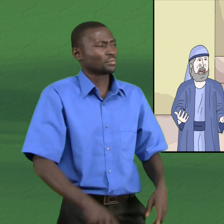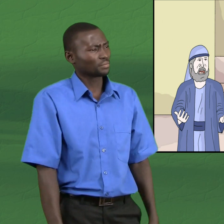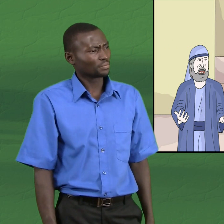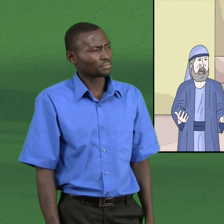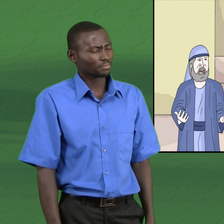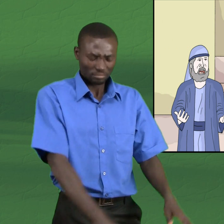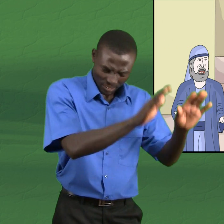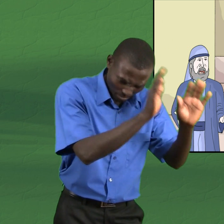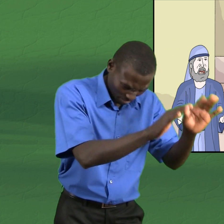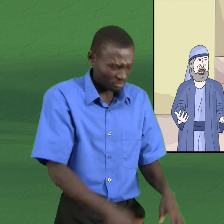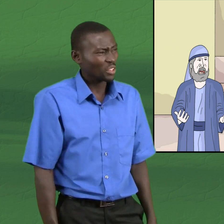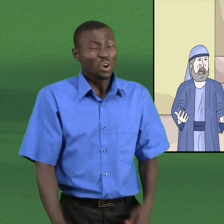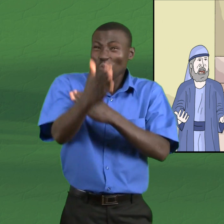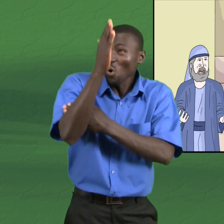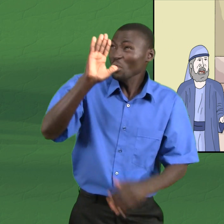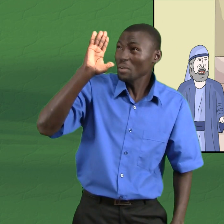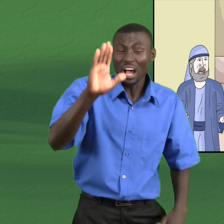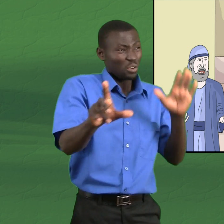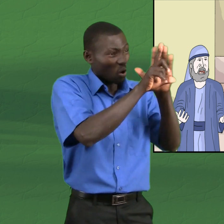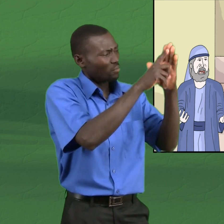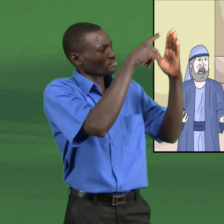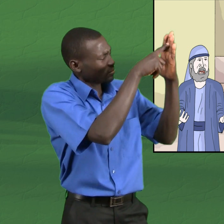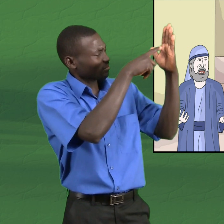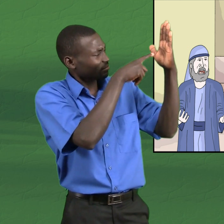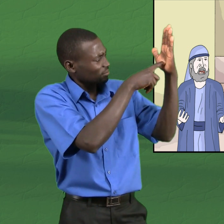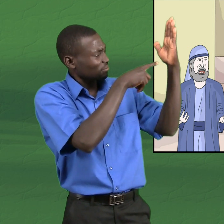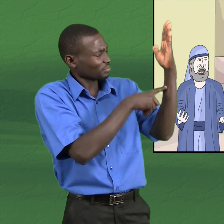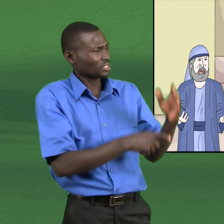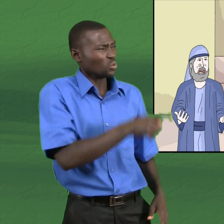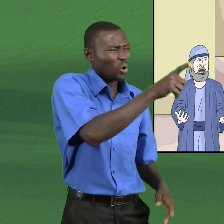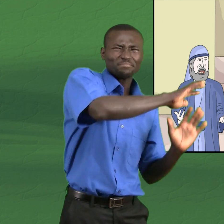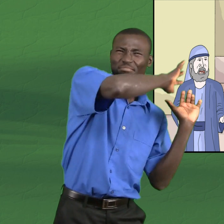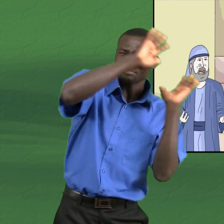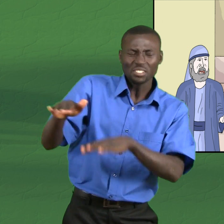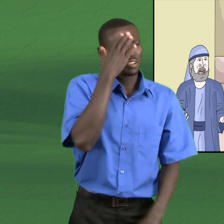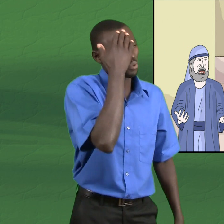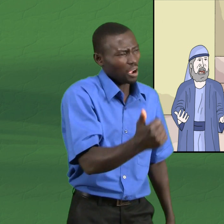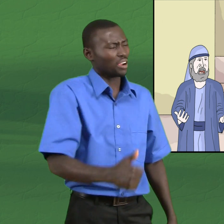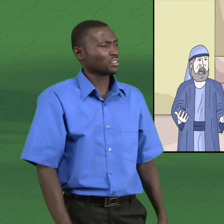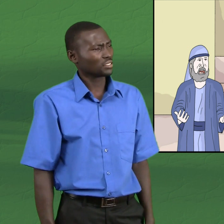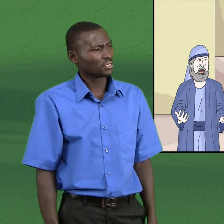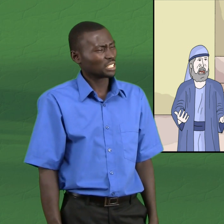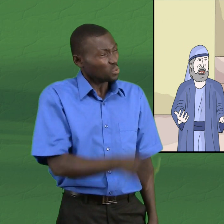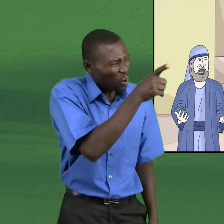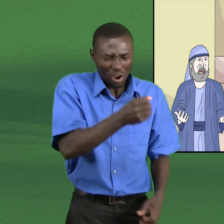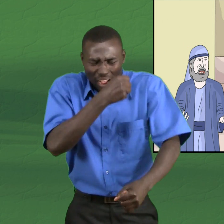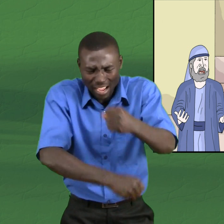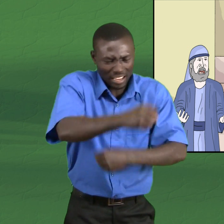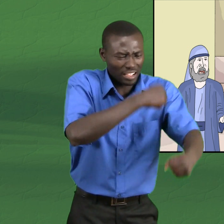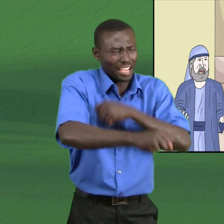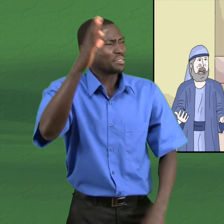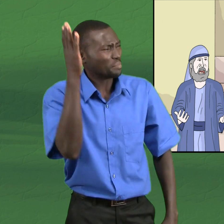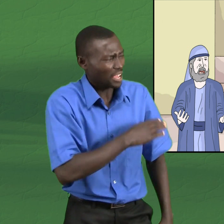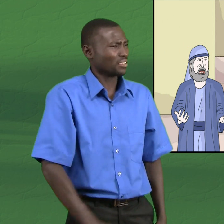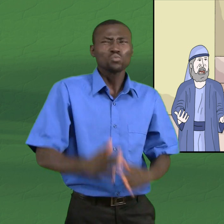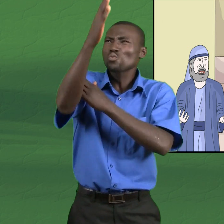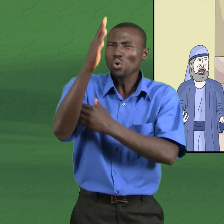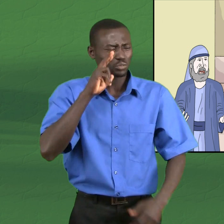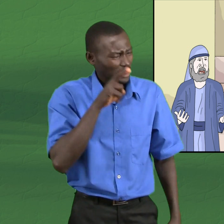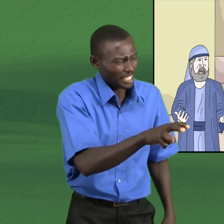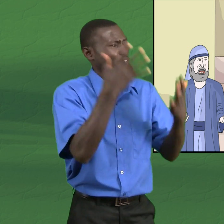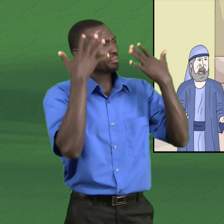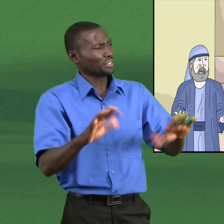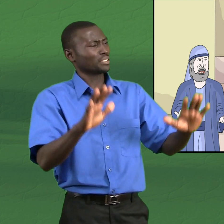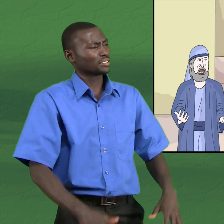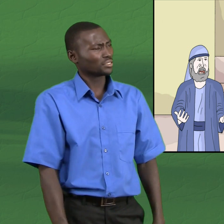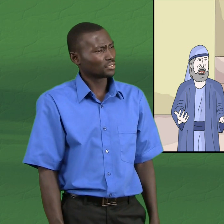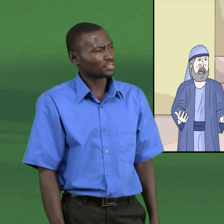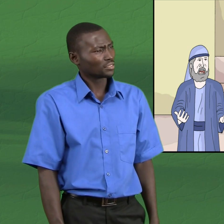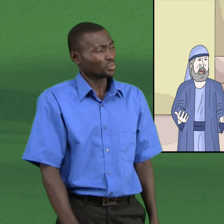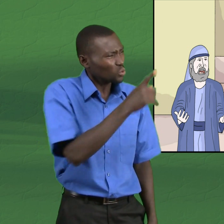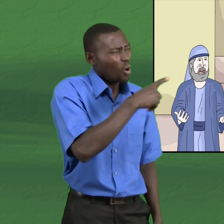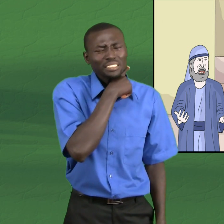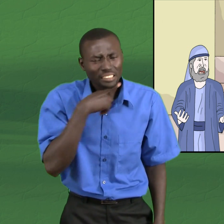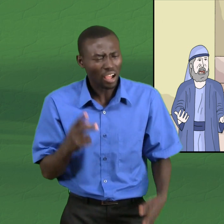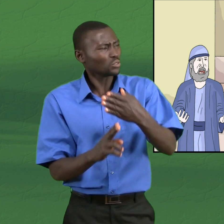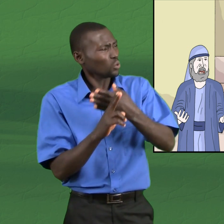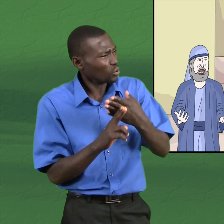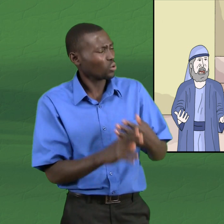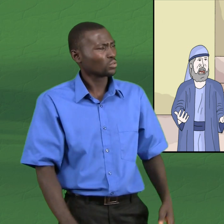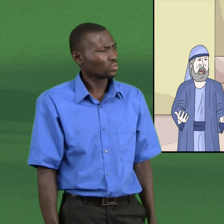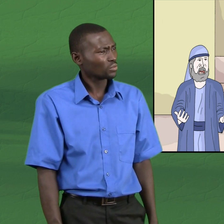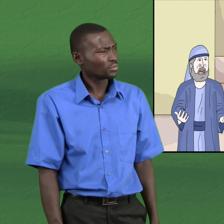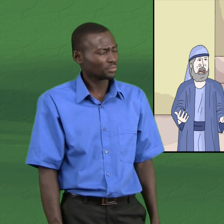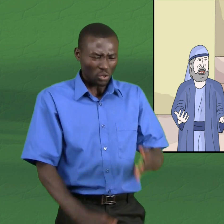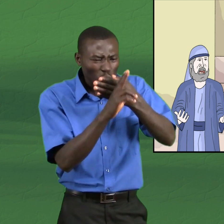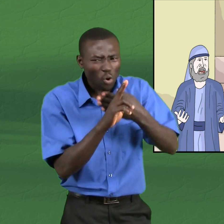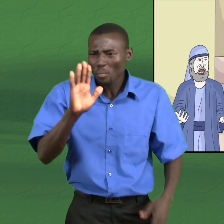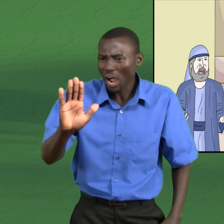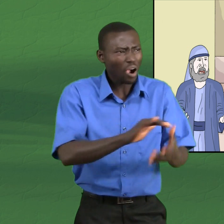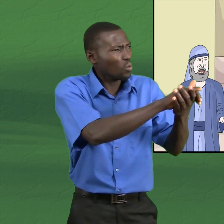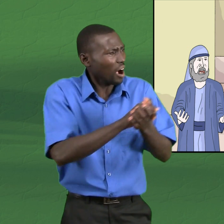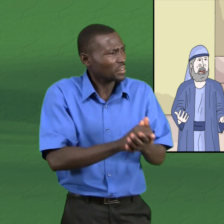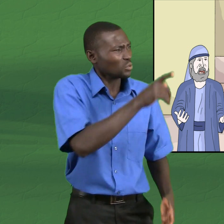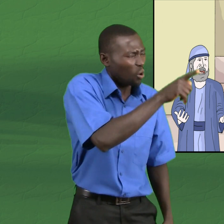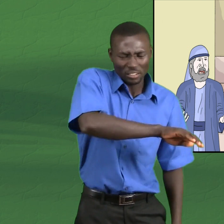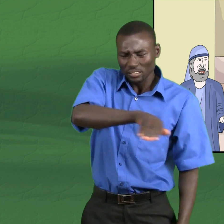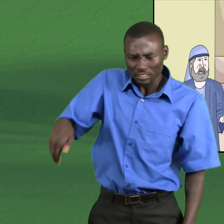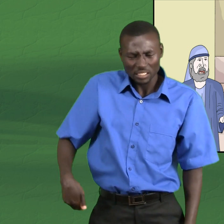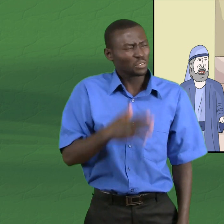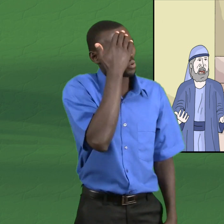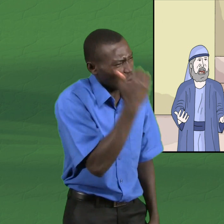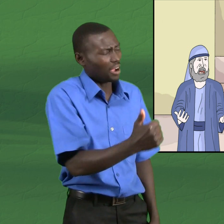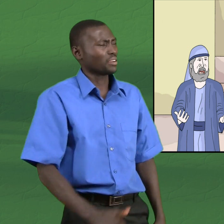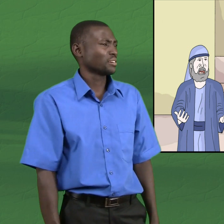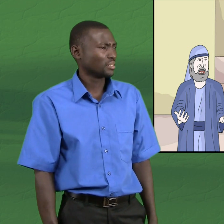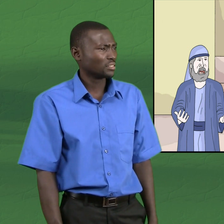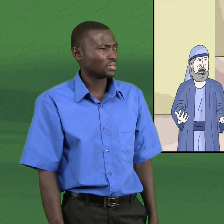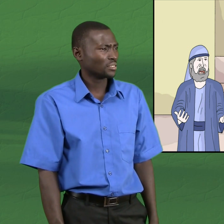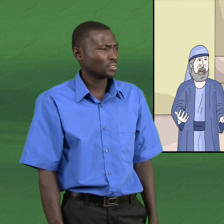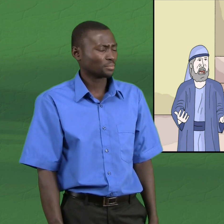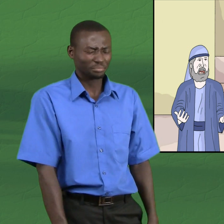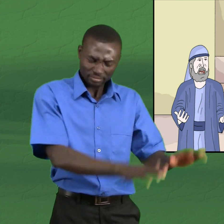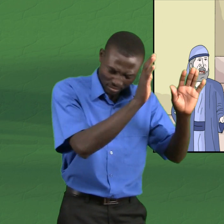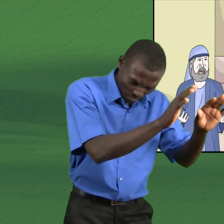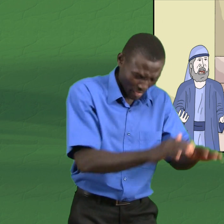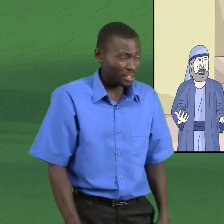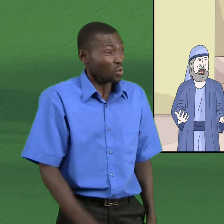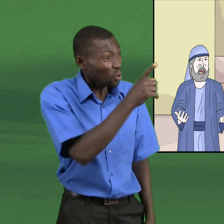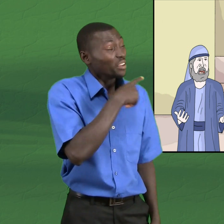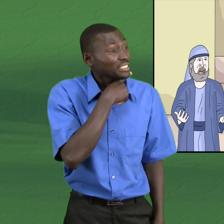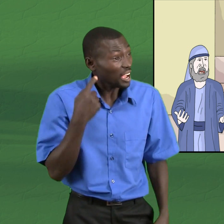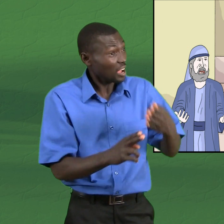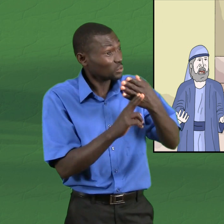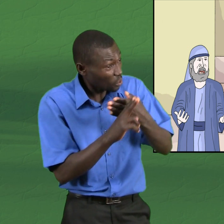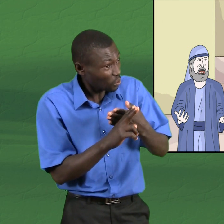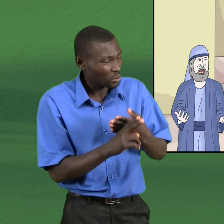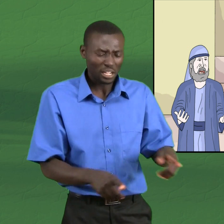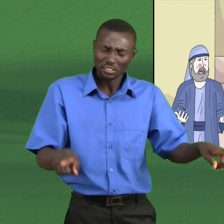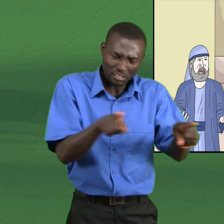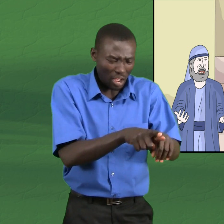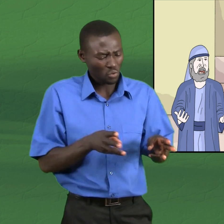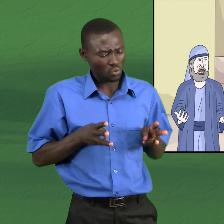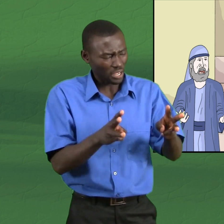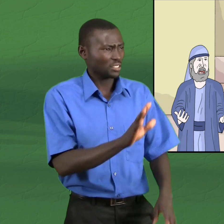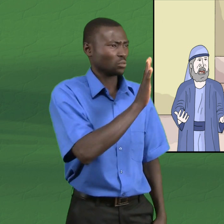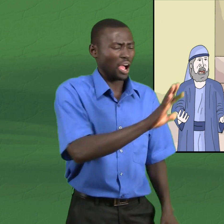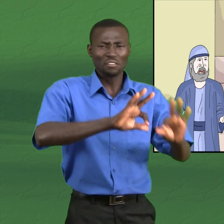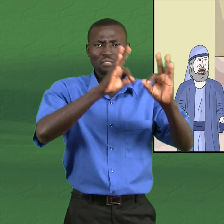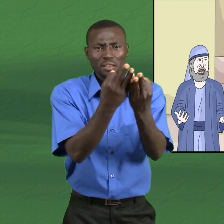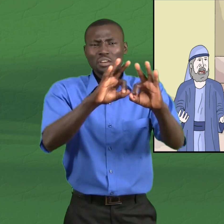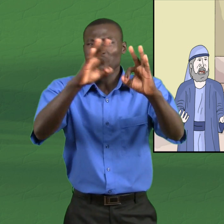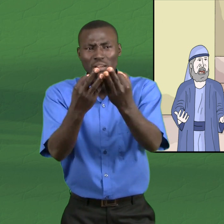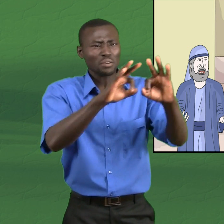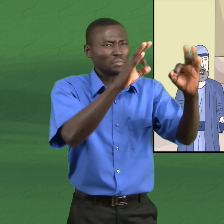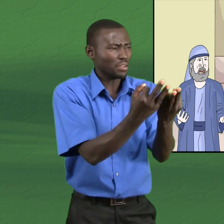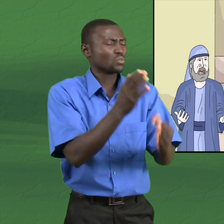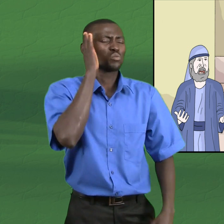You put Uriah the Hittite to the sword and took his wife as your own, for you have slain him with the sword of the Ammonites.